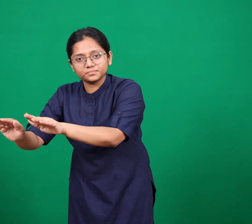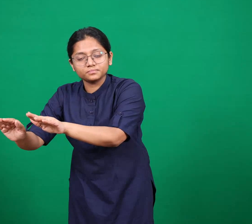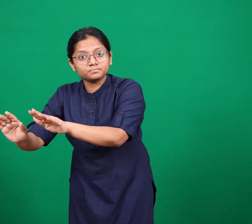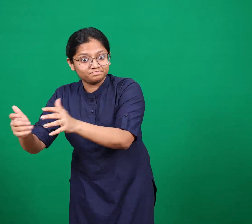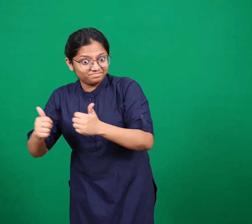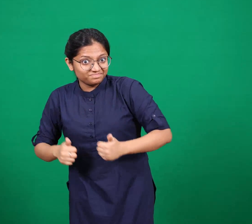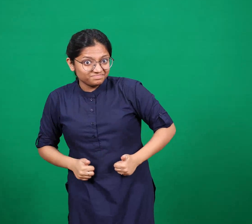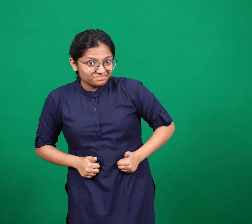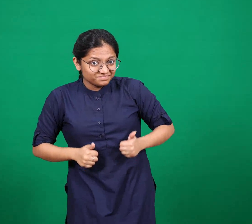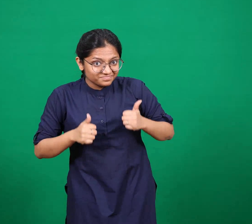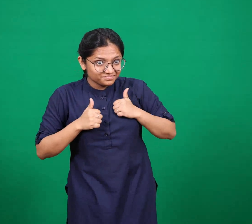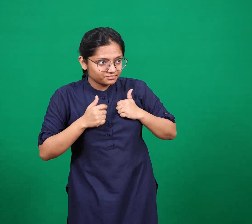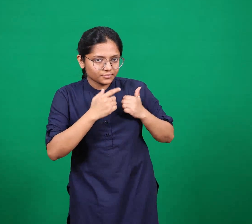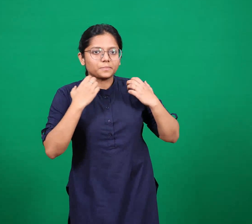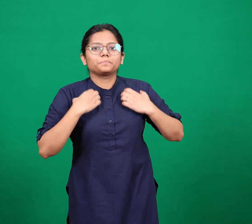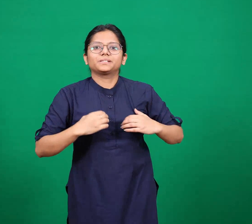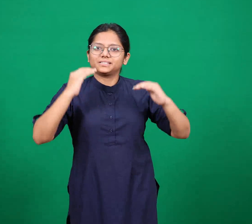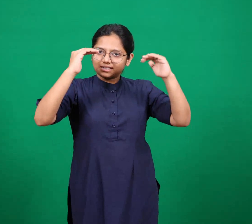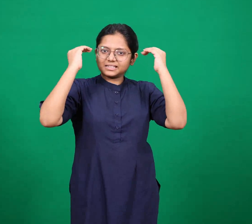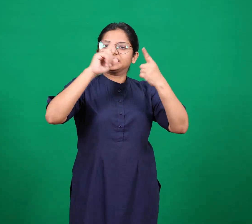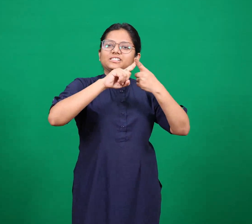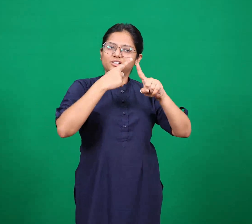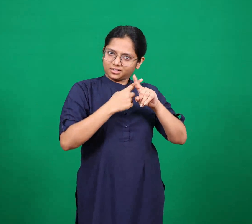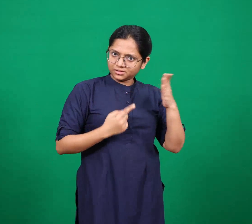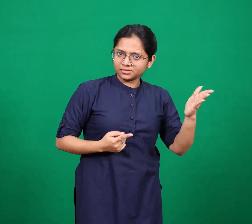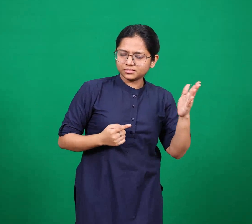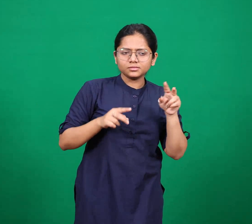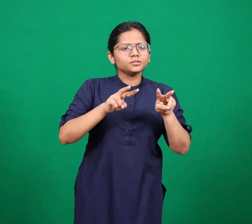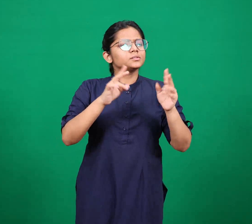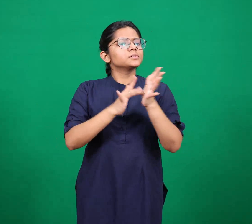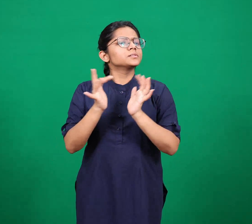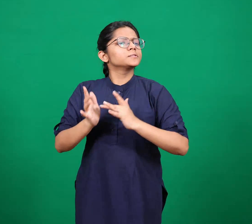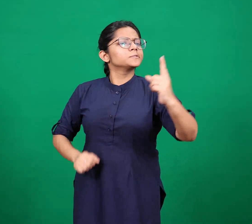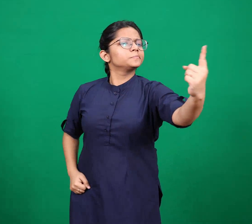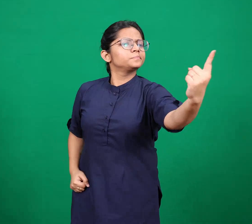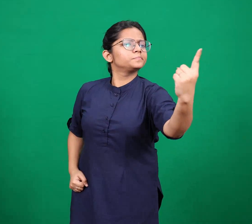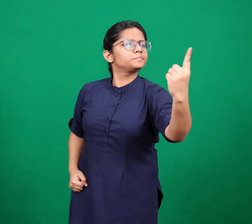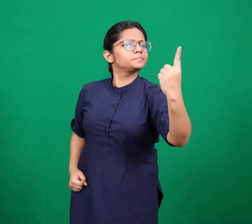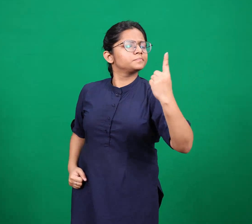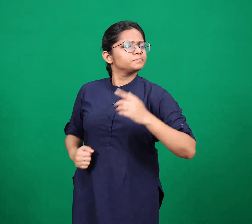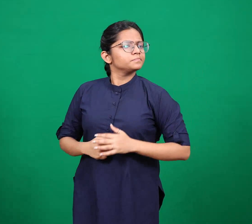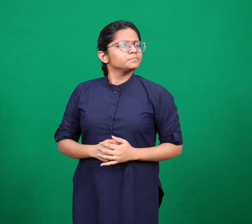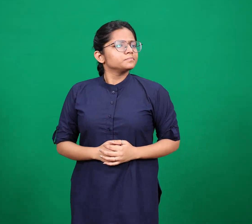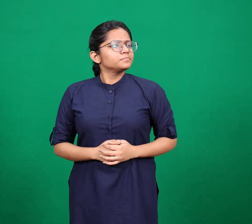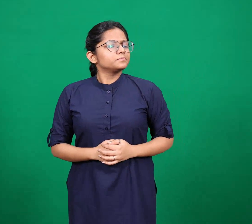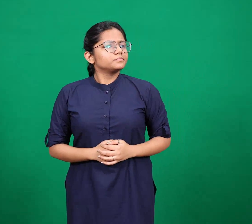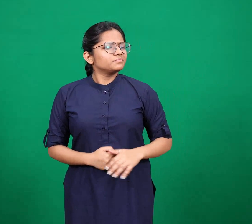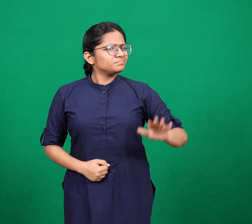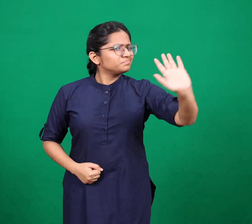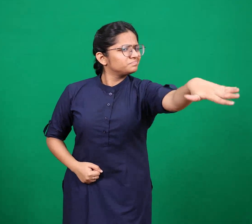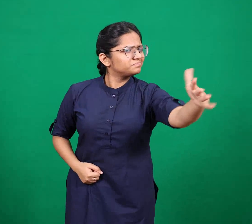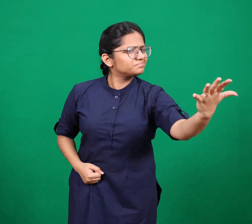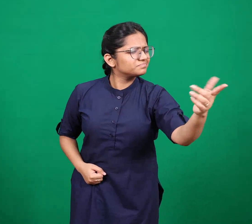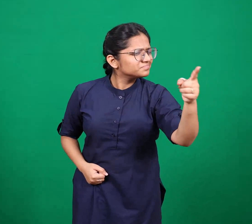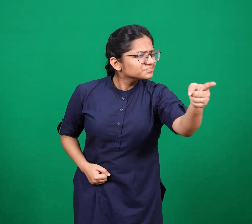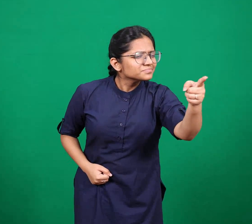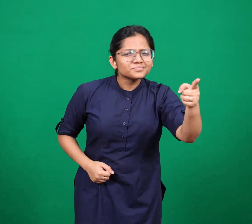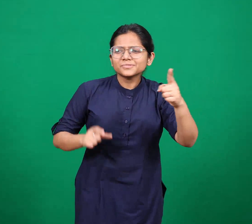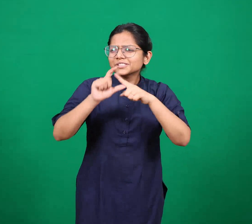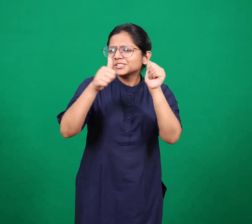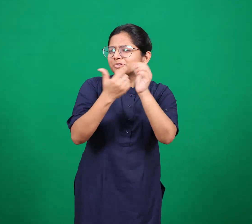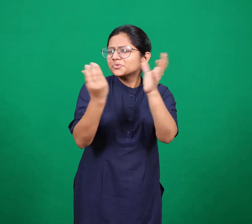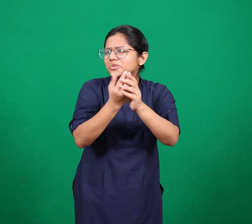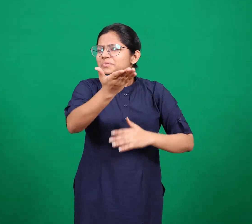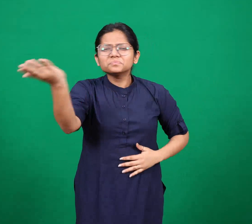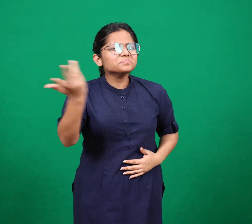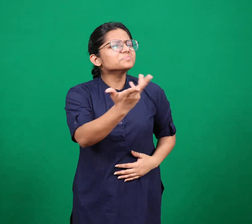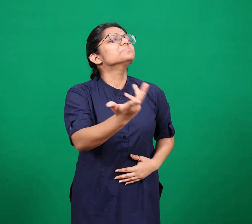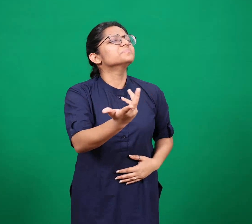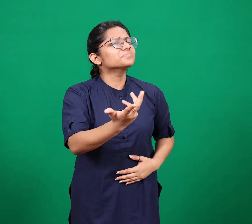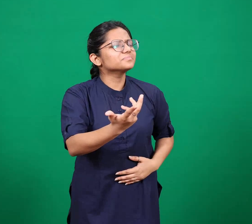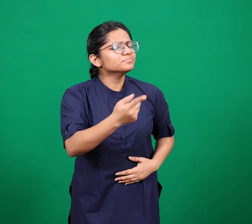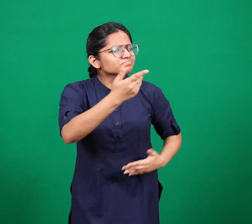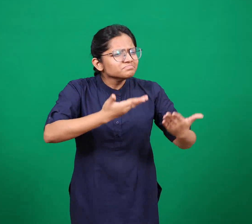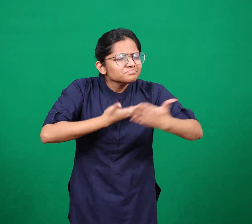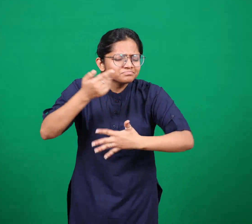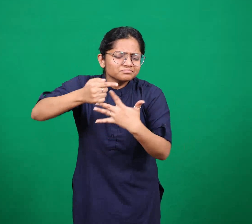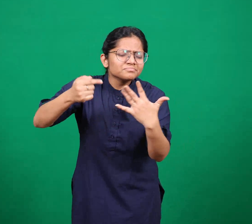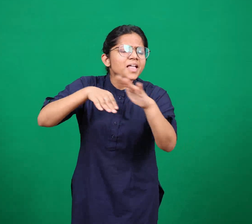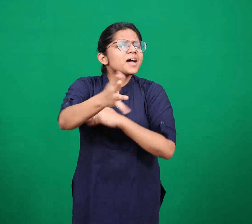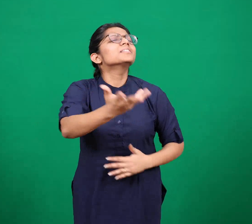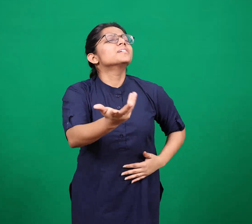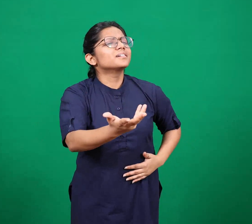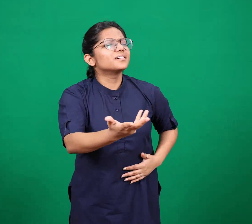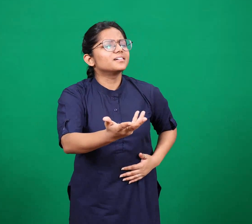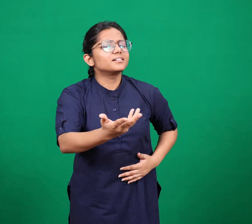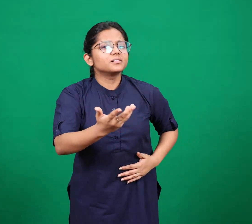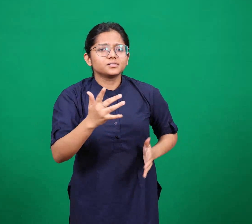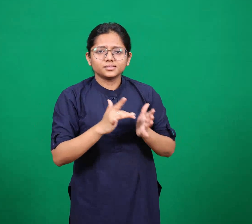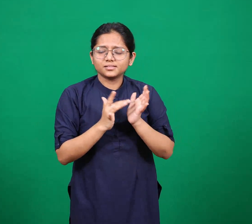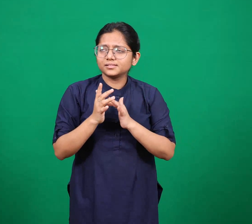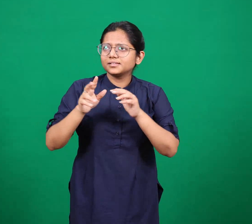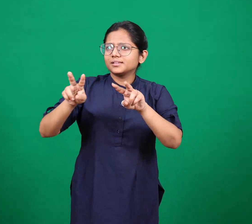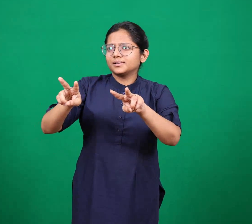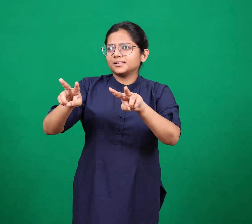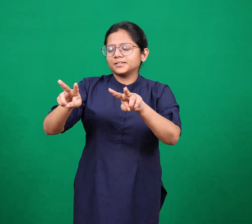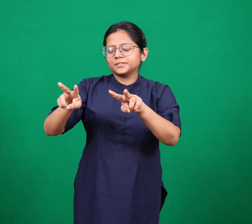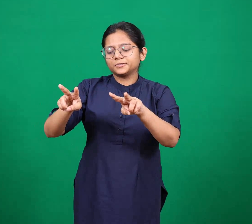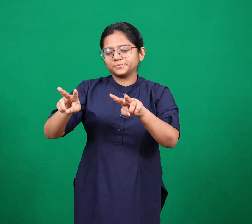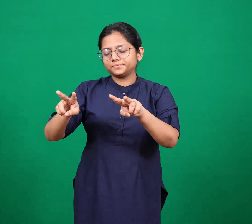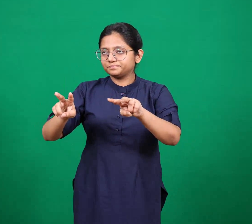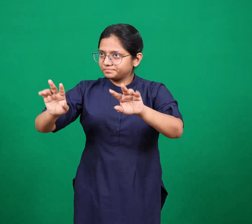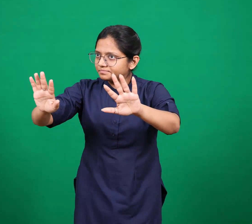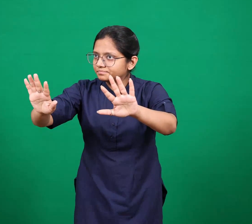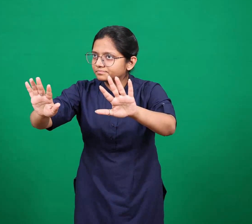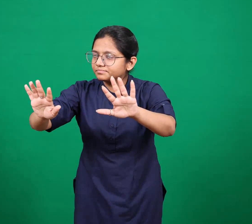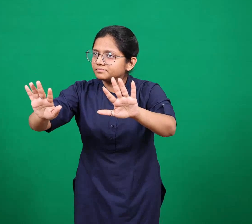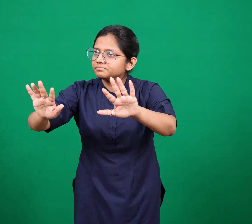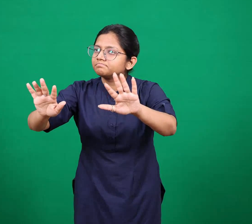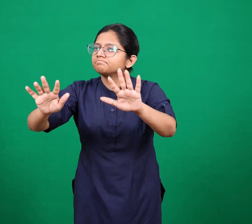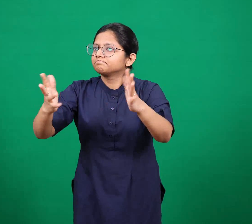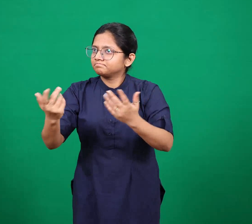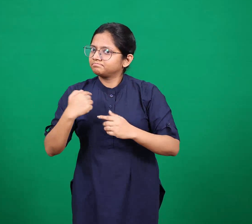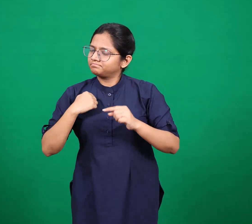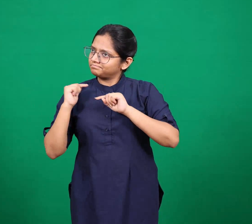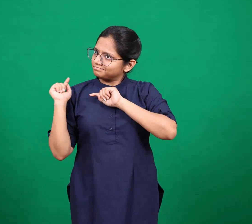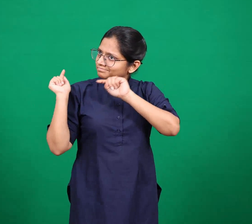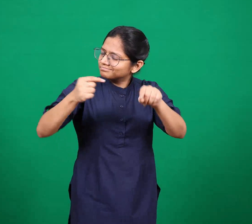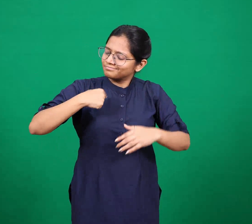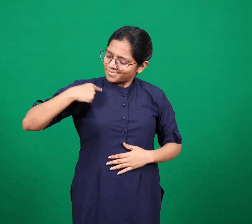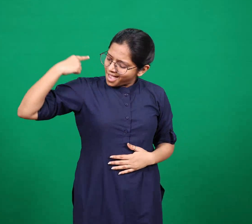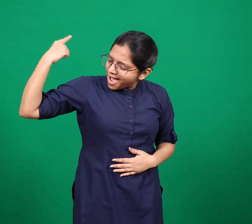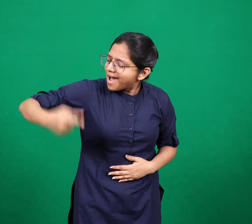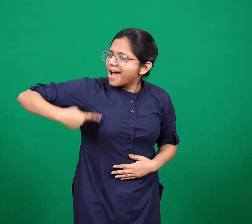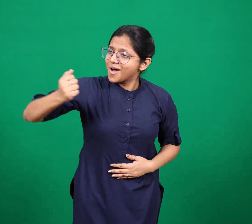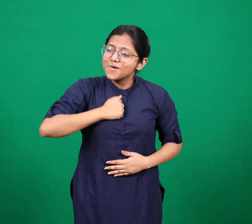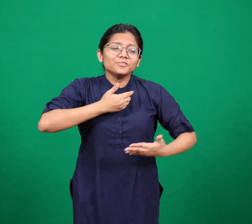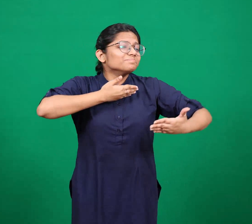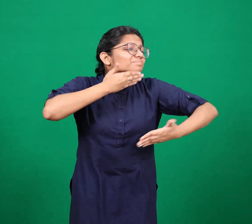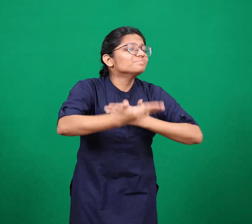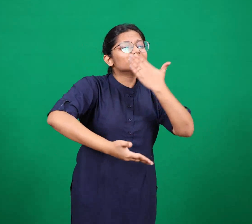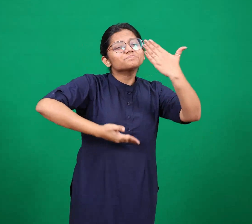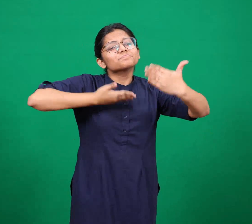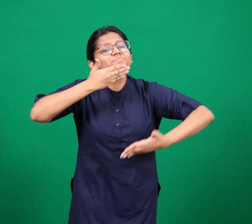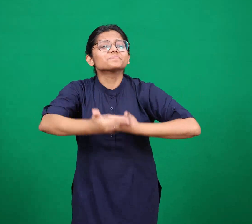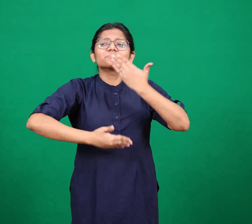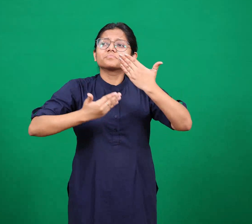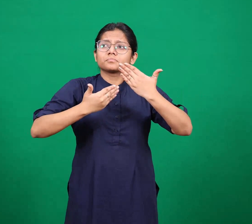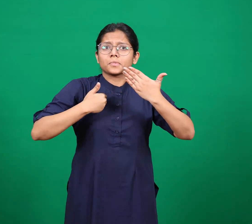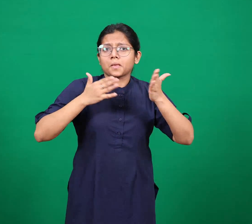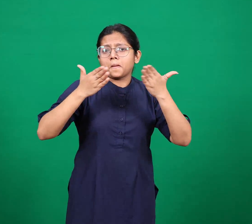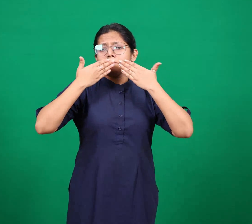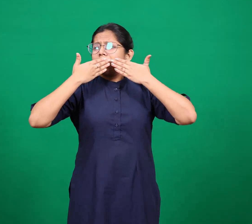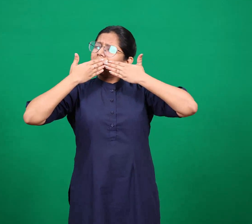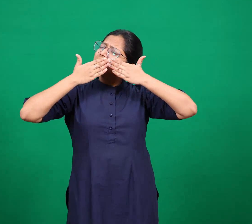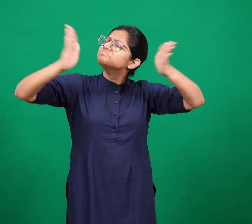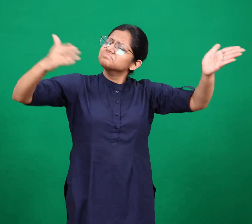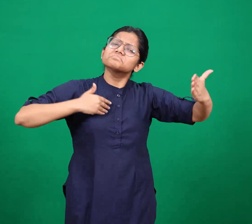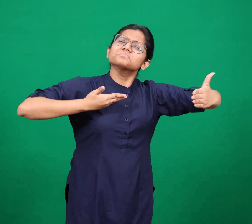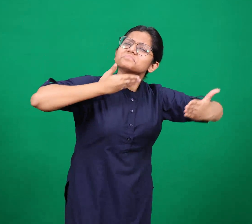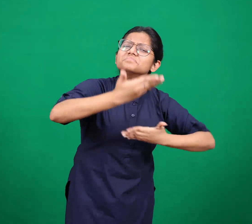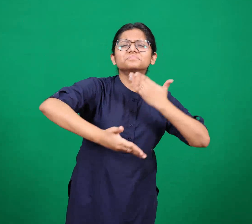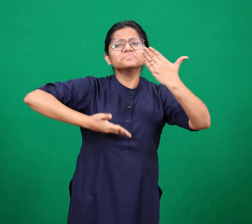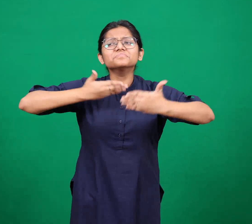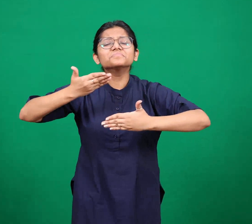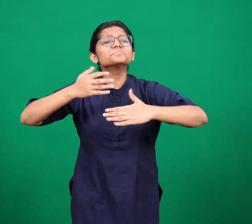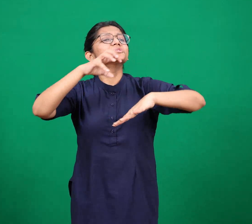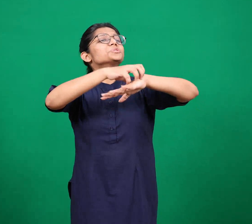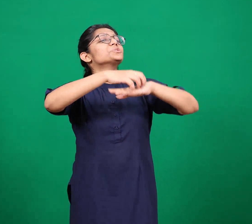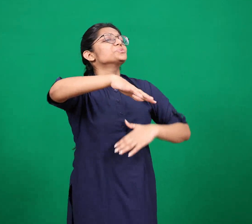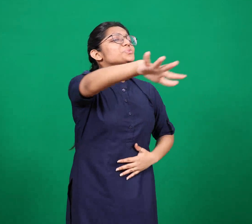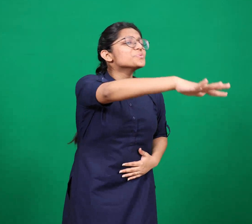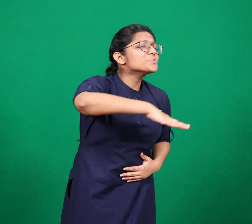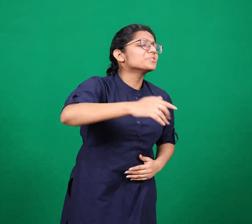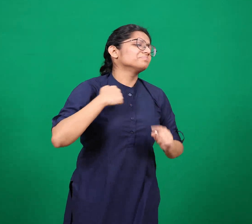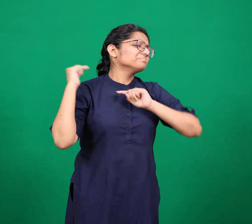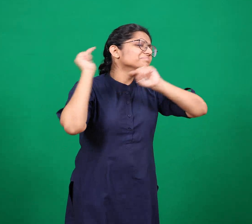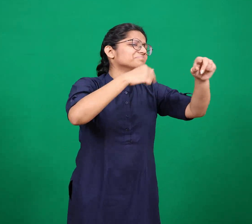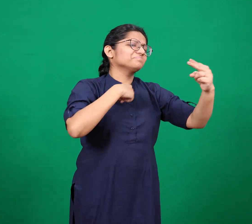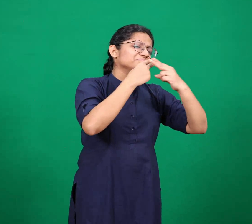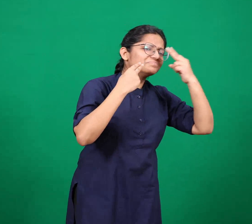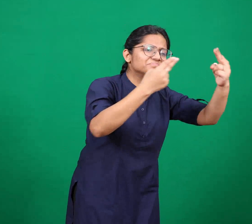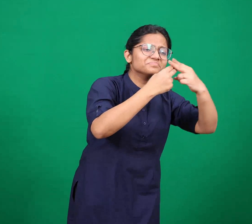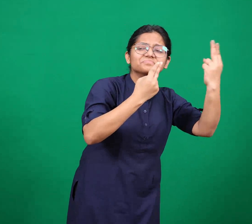Meanwhile, the high priest questioned Jesus about His disciples and His teaching. "I have spoken openly to the world," Jesus answered.